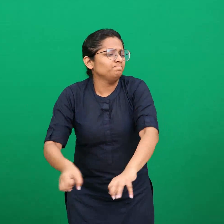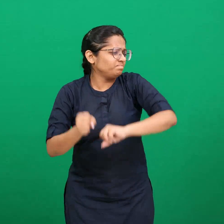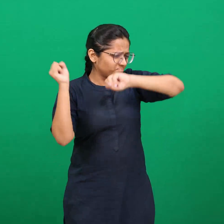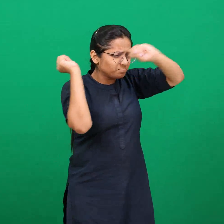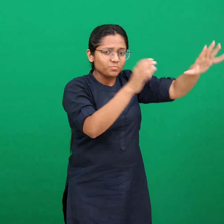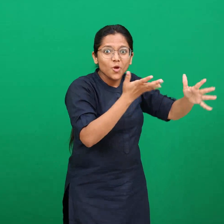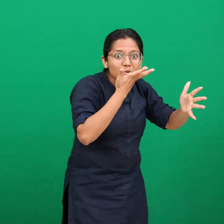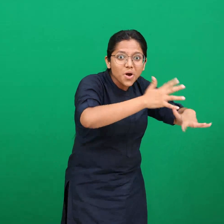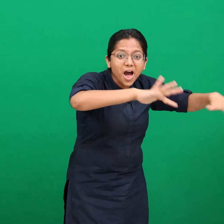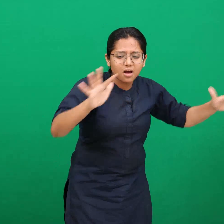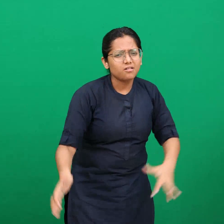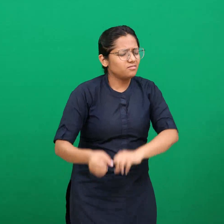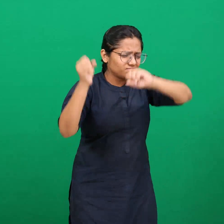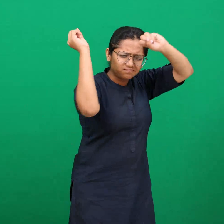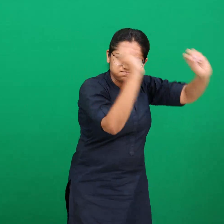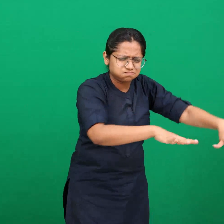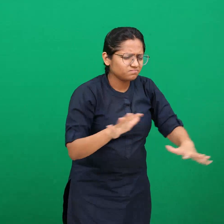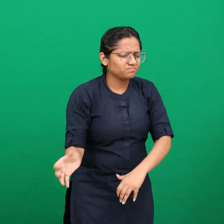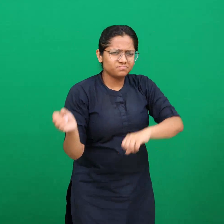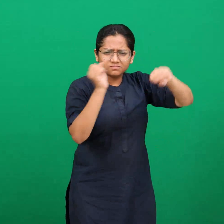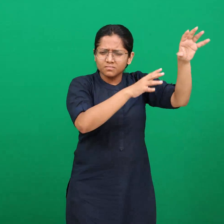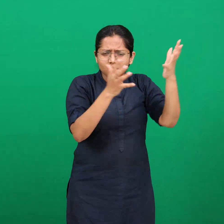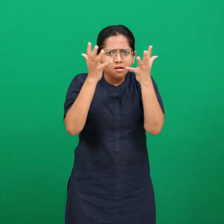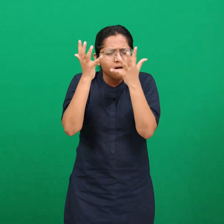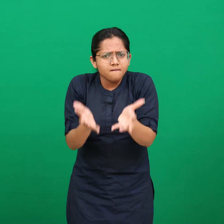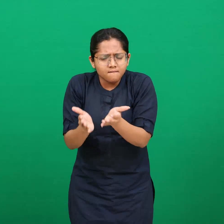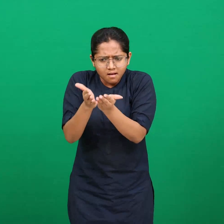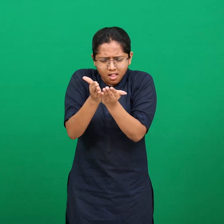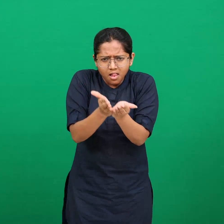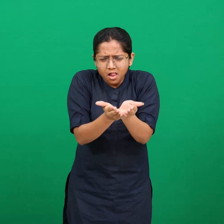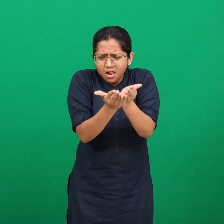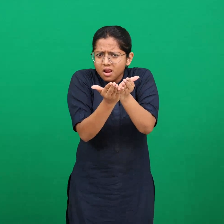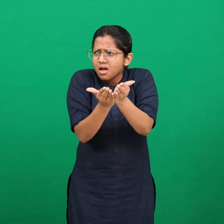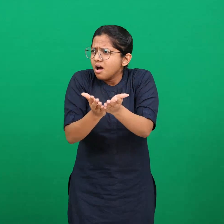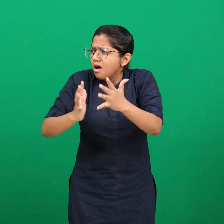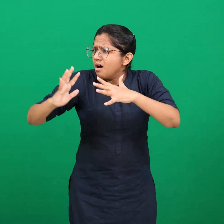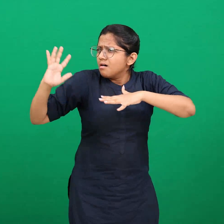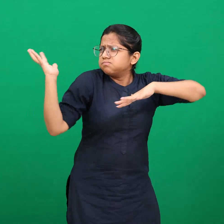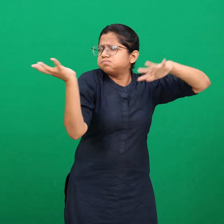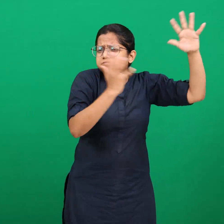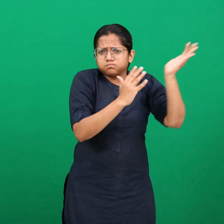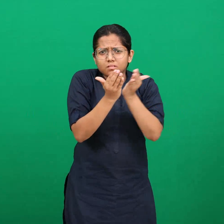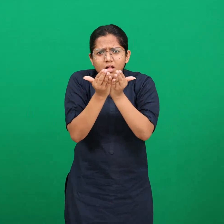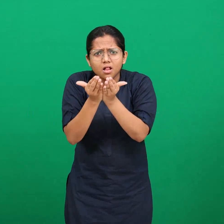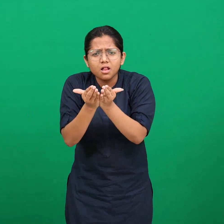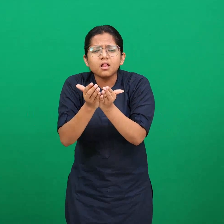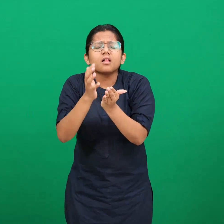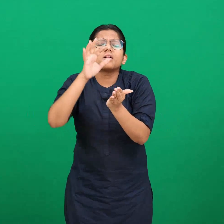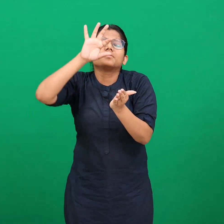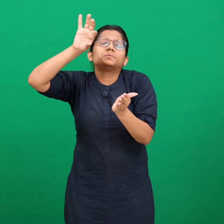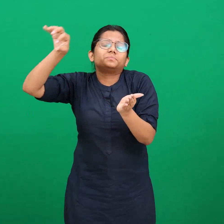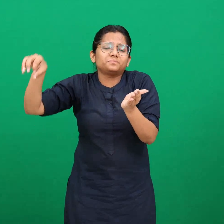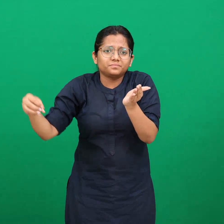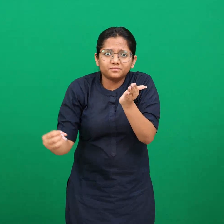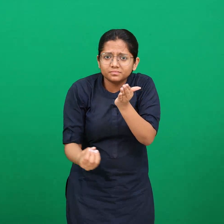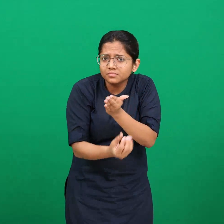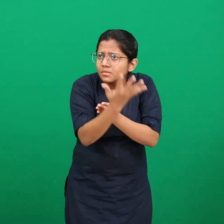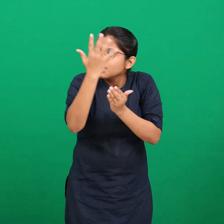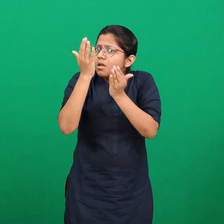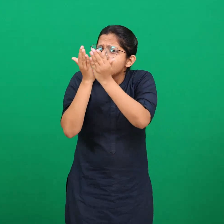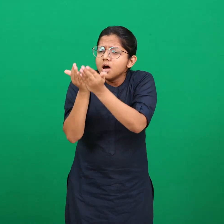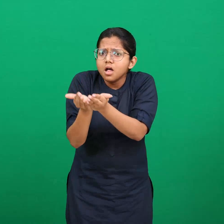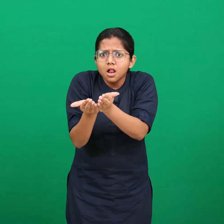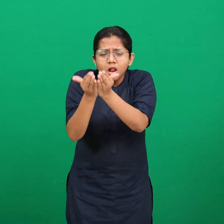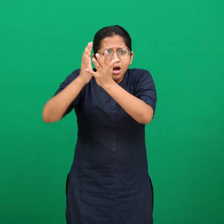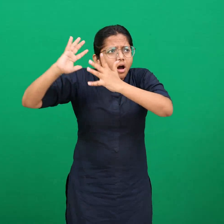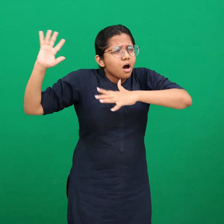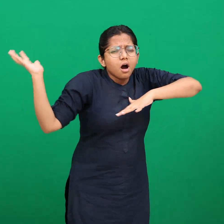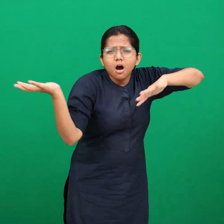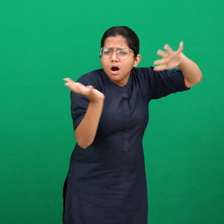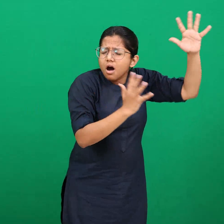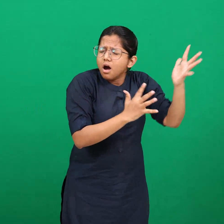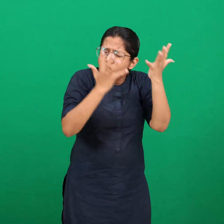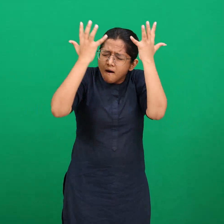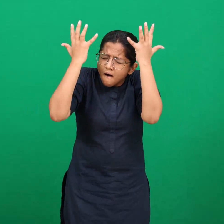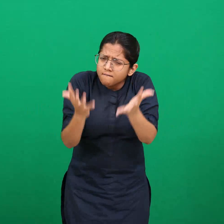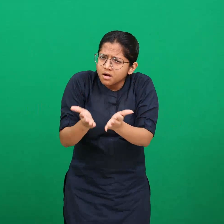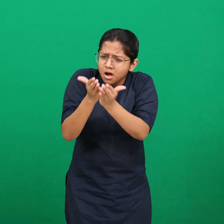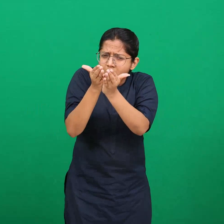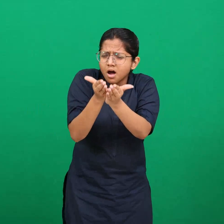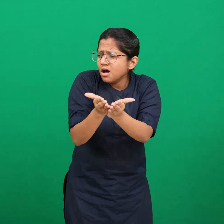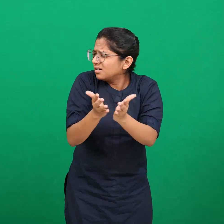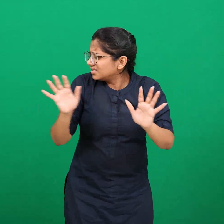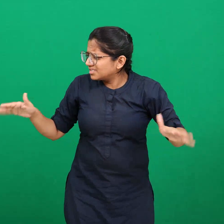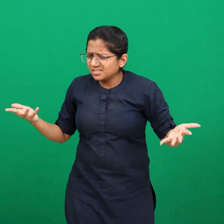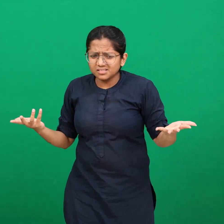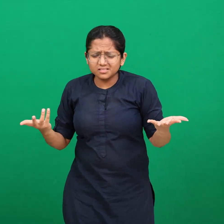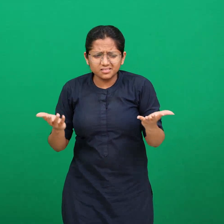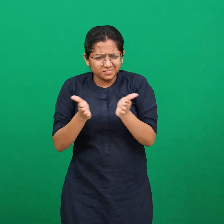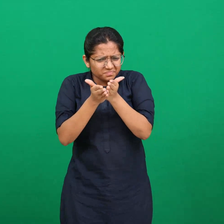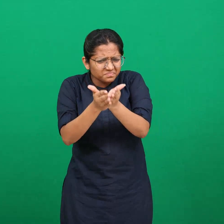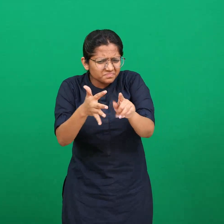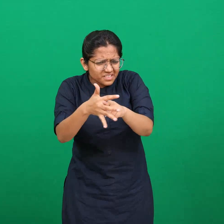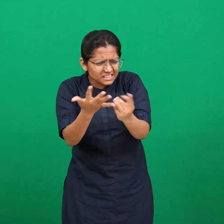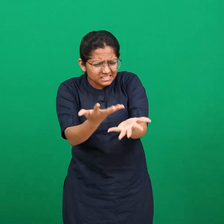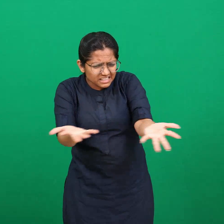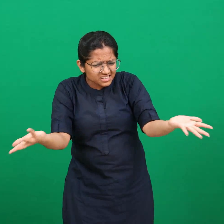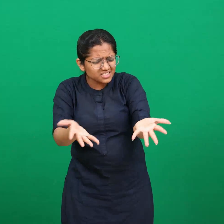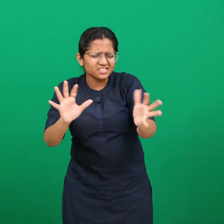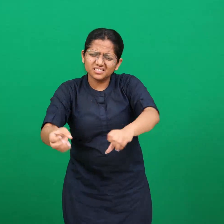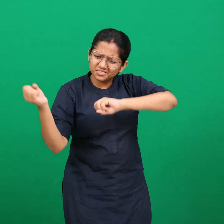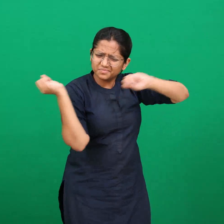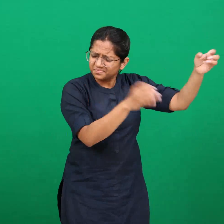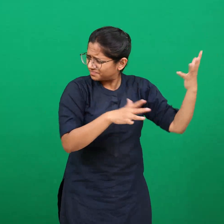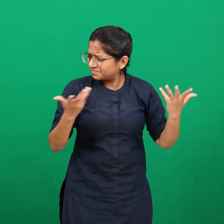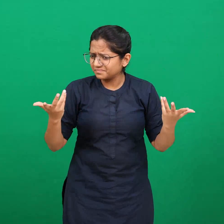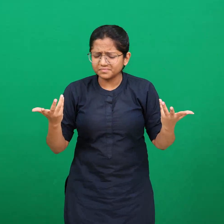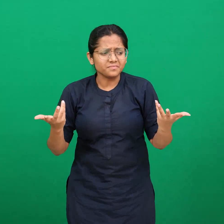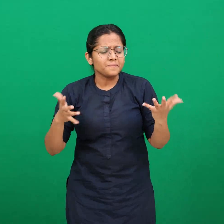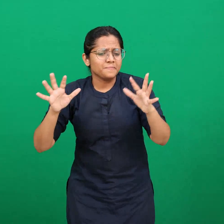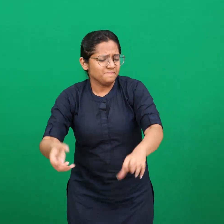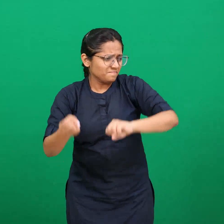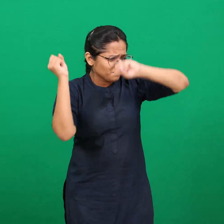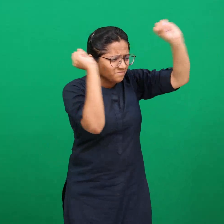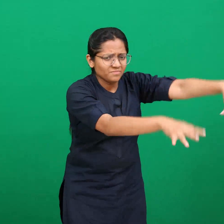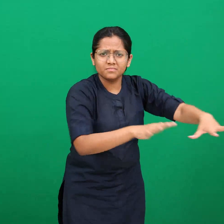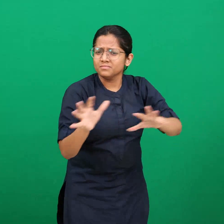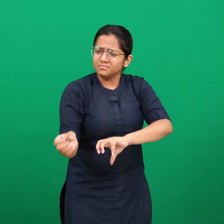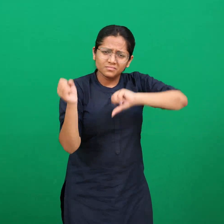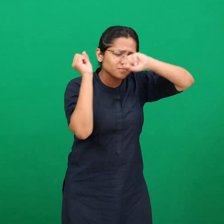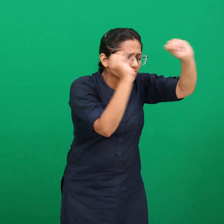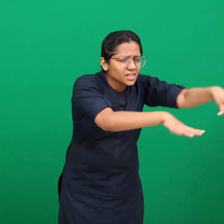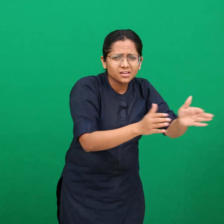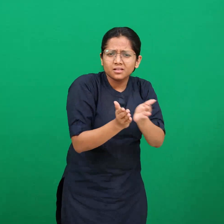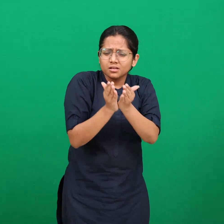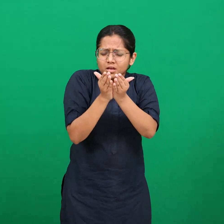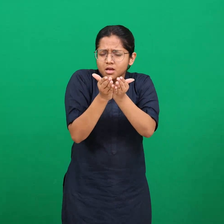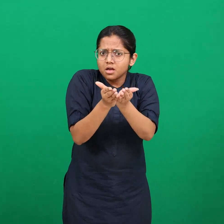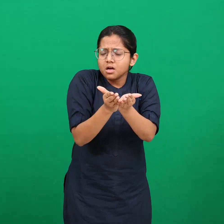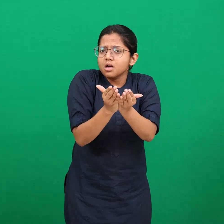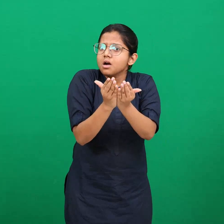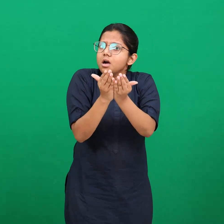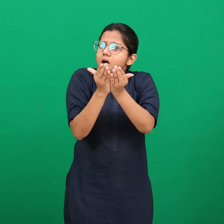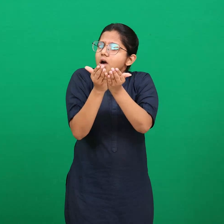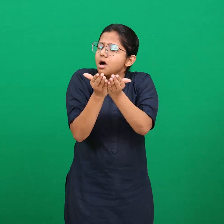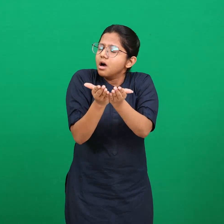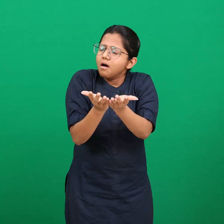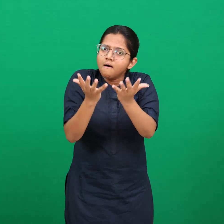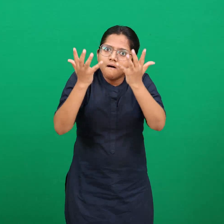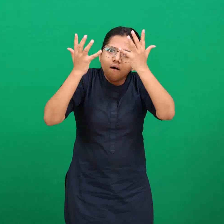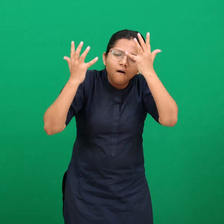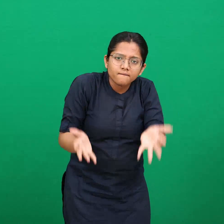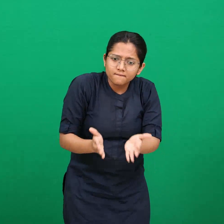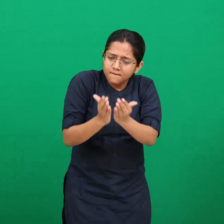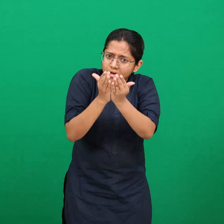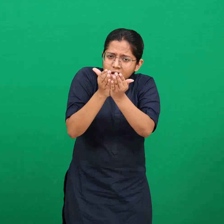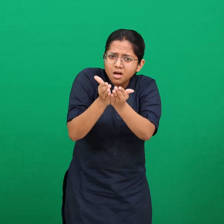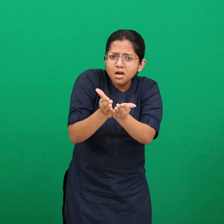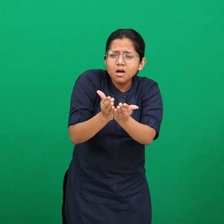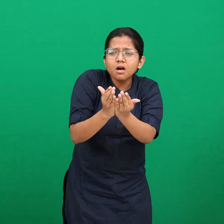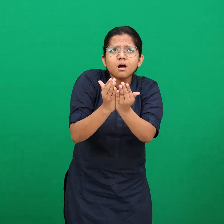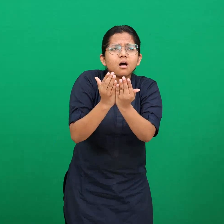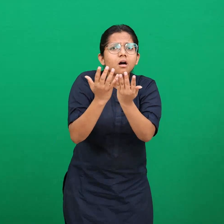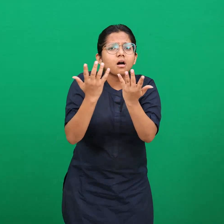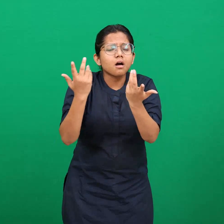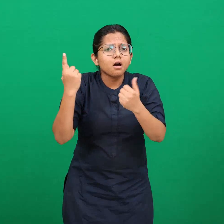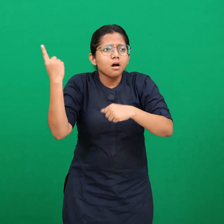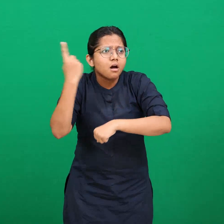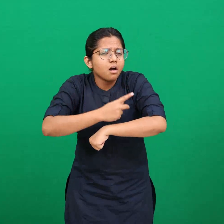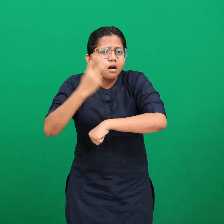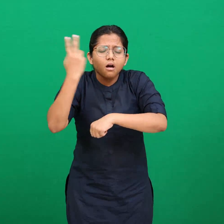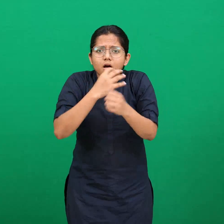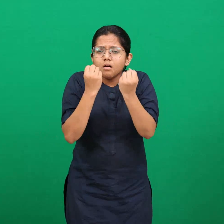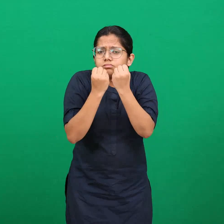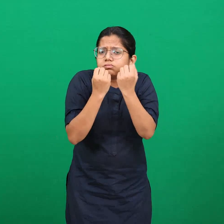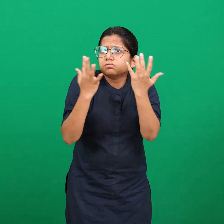On the third day, they threw the ship's tackle overboard with their own hands.